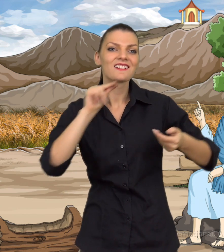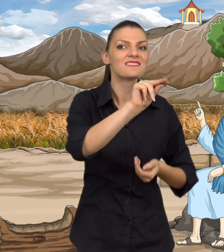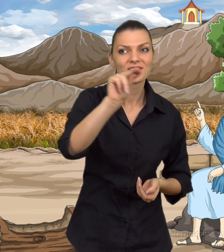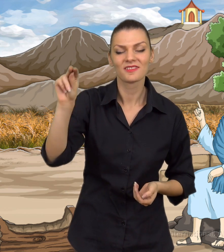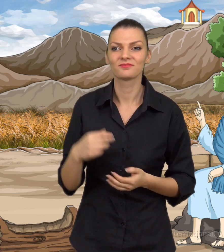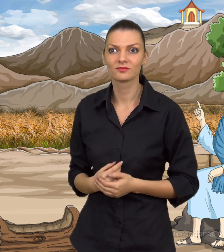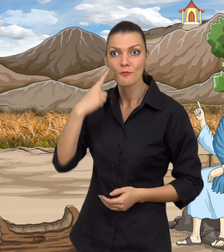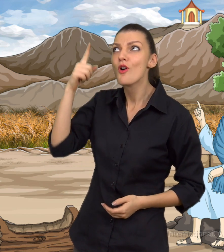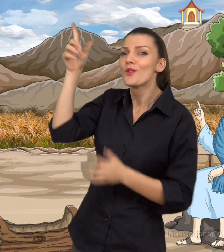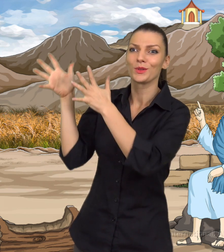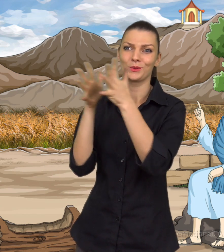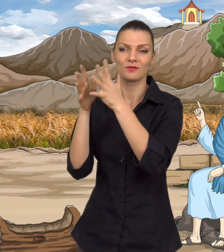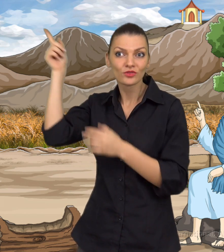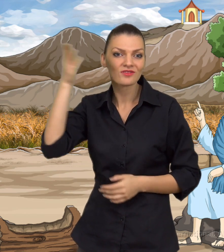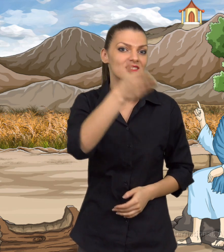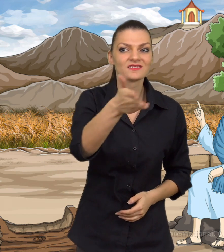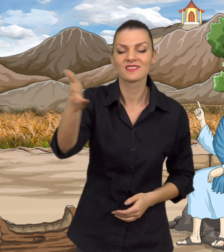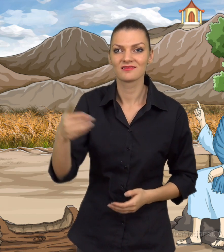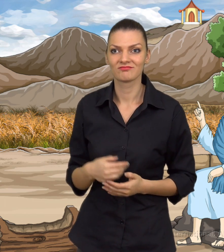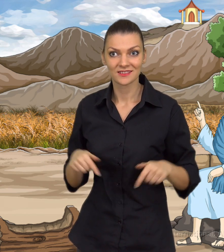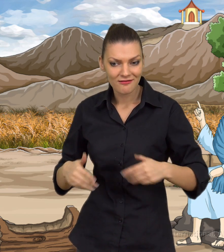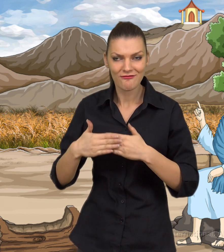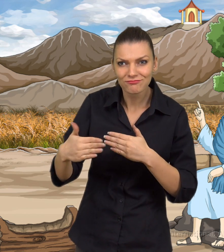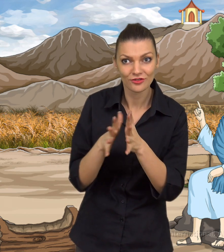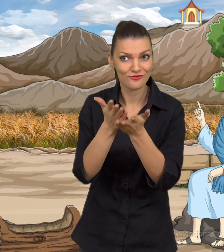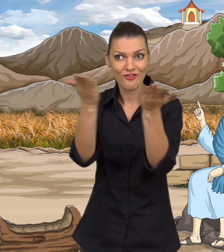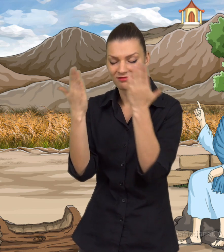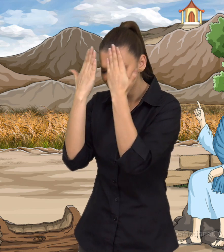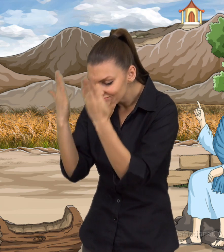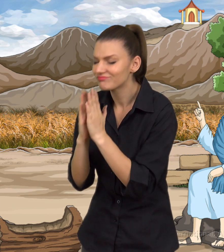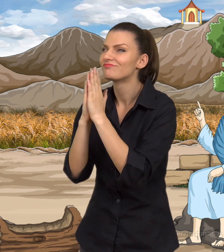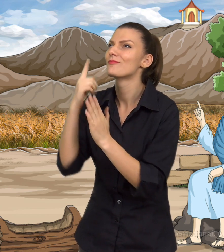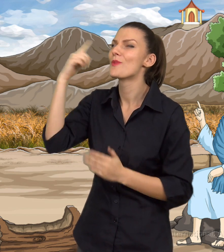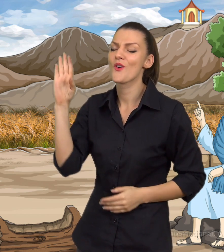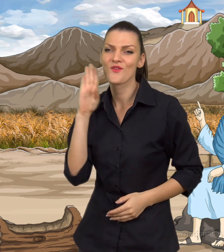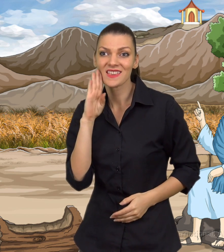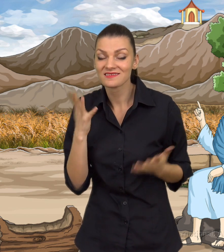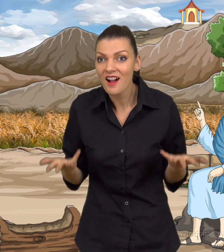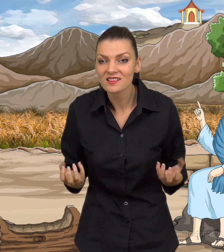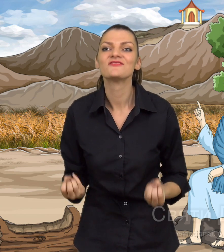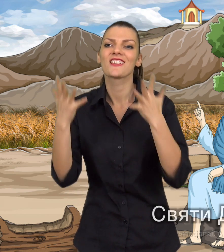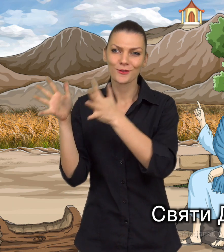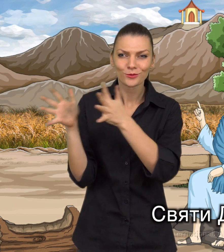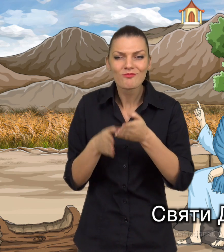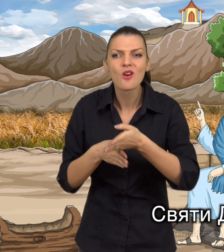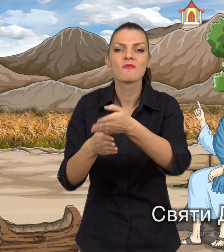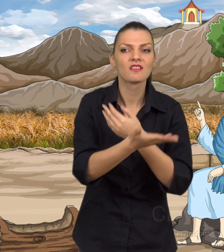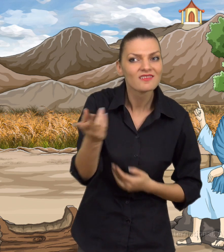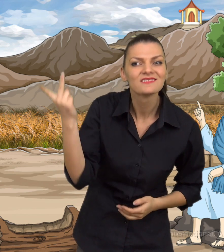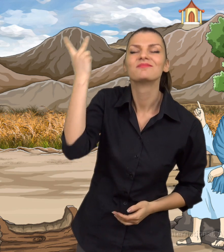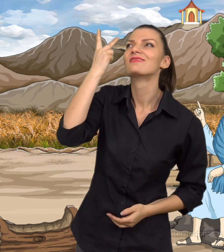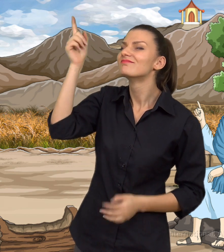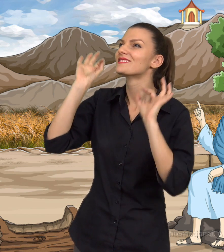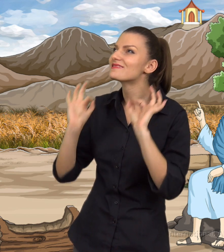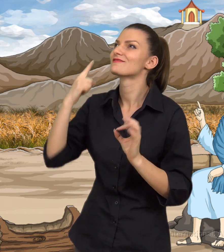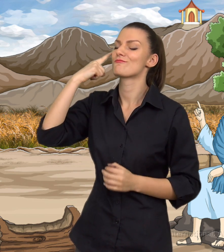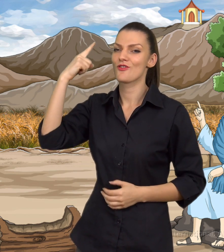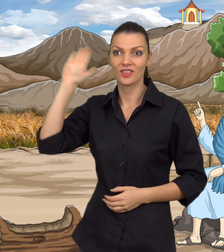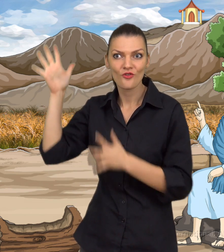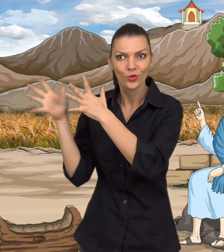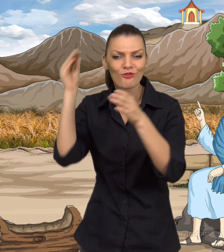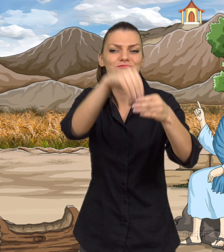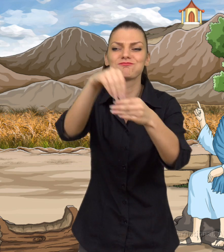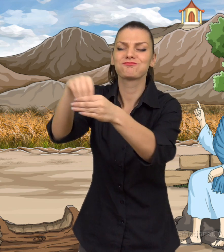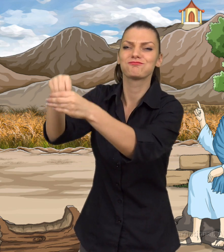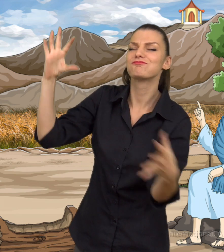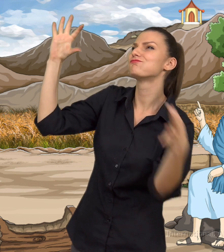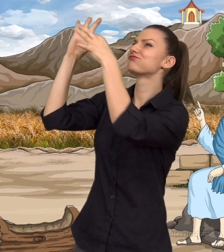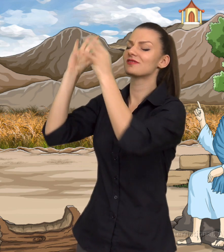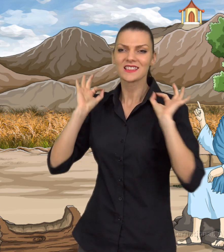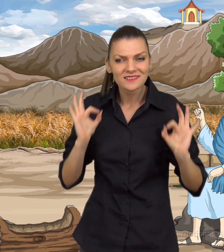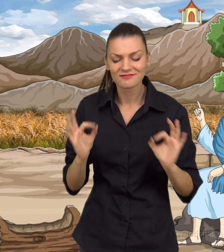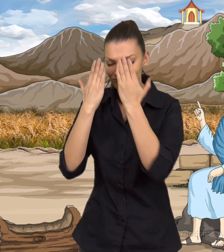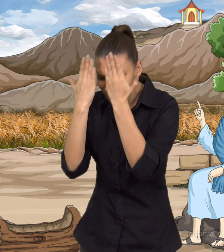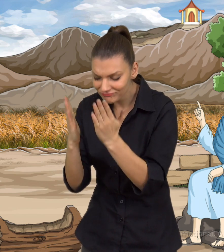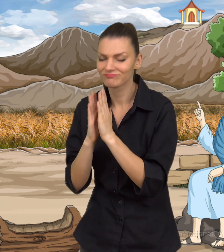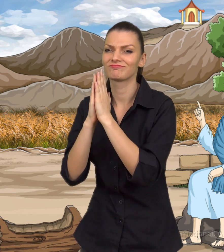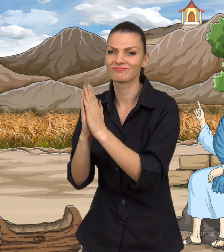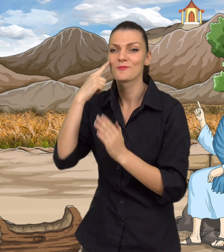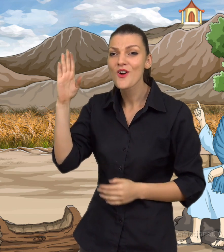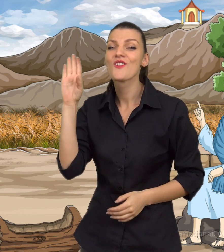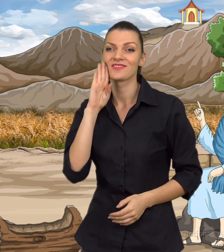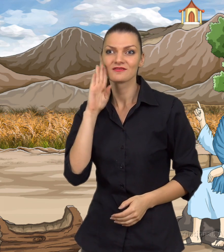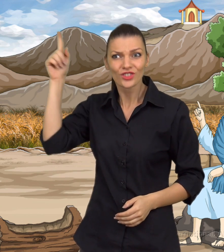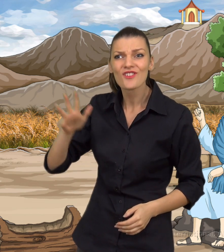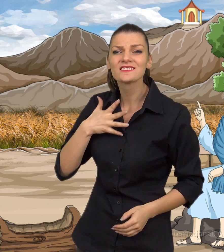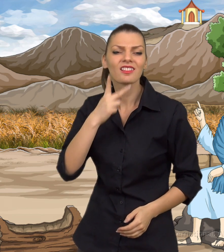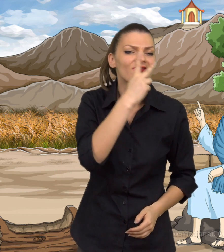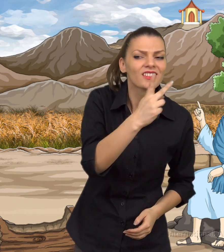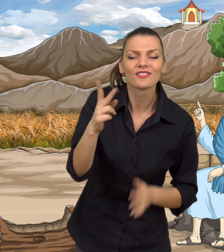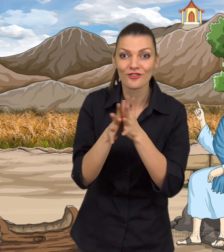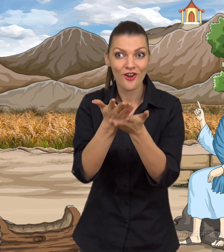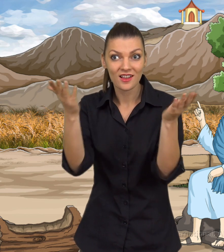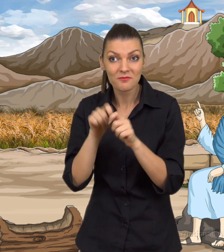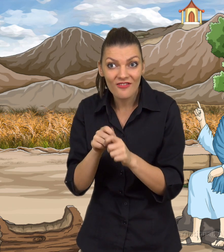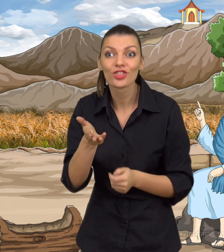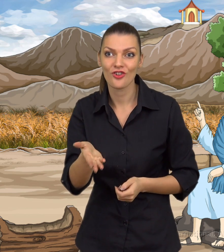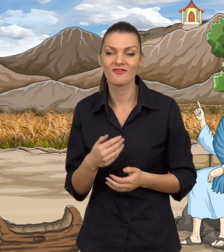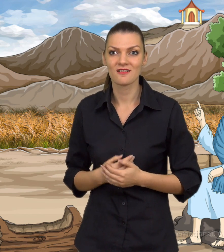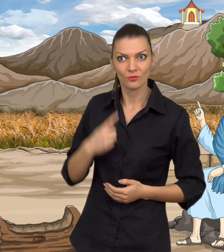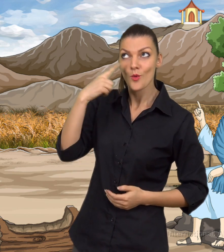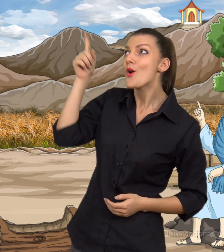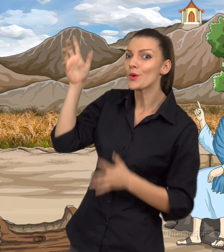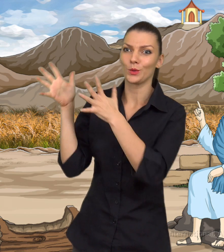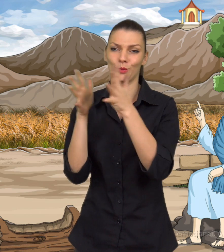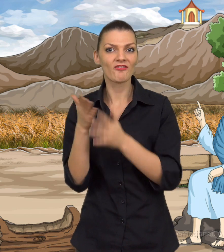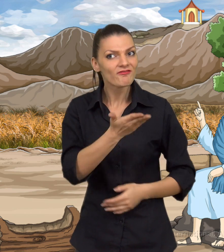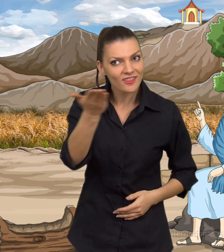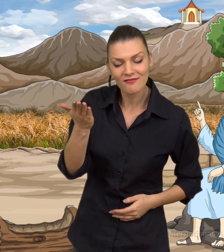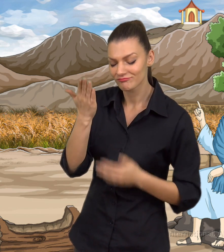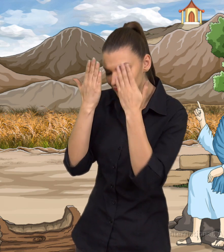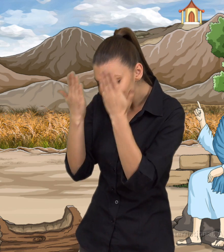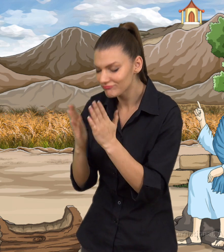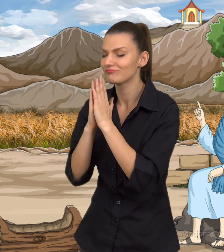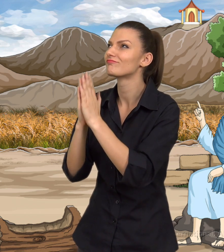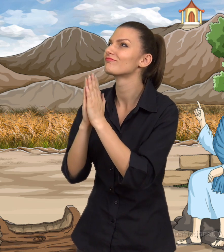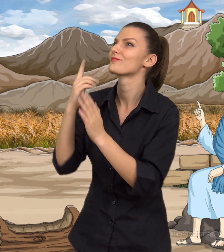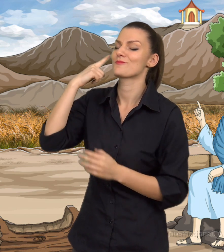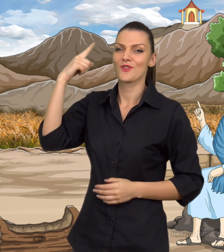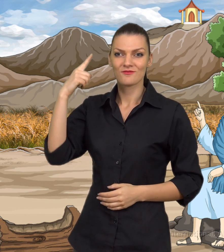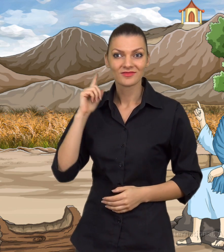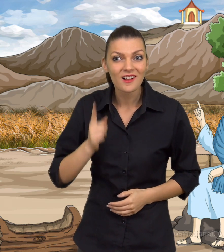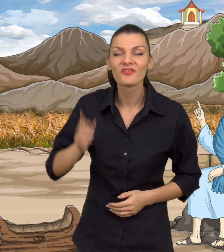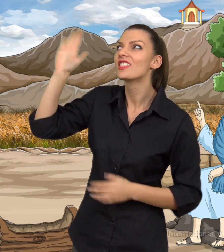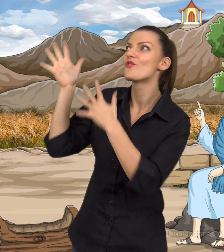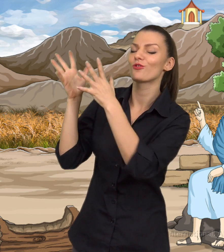But a time is coming and has now come when the true worshipers will worship the Father in spirit and in truth, for the Father is seeking such as these to worship Him.